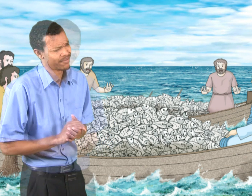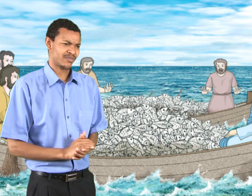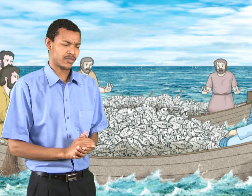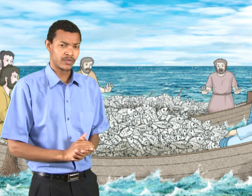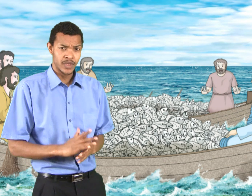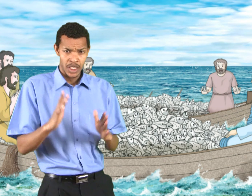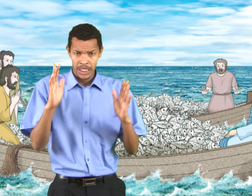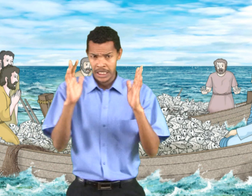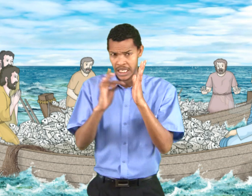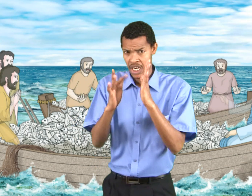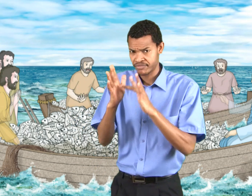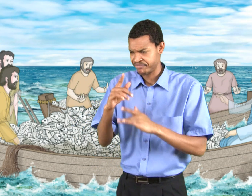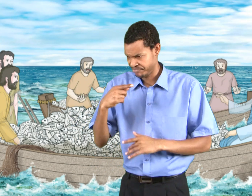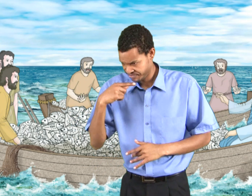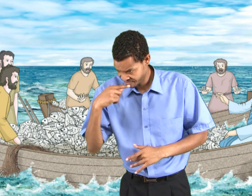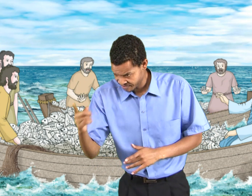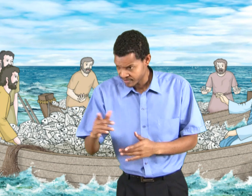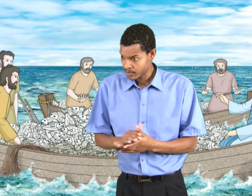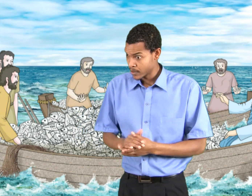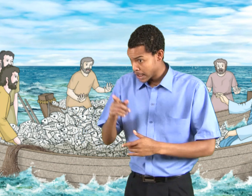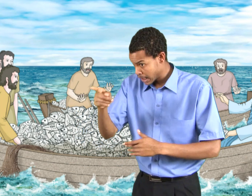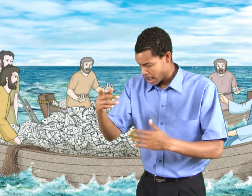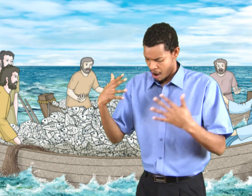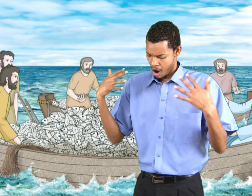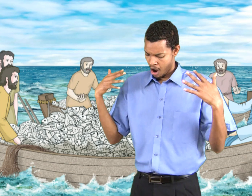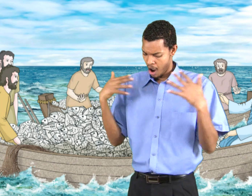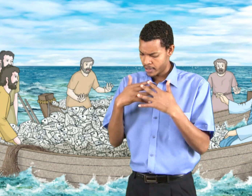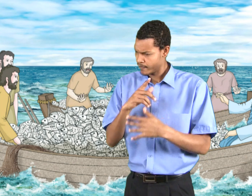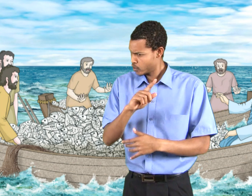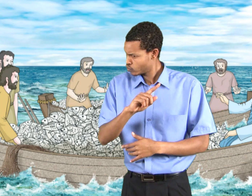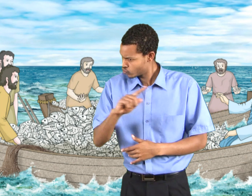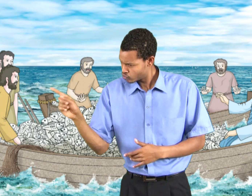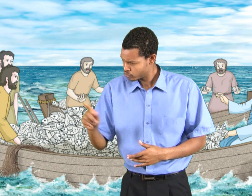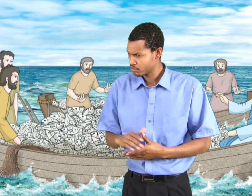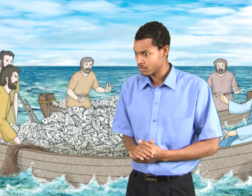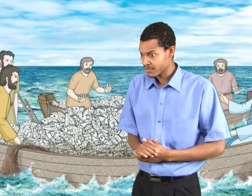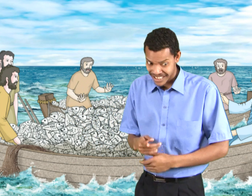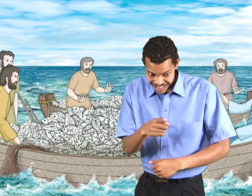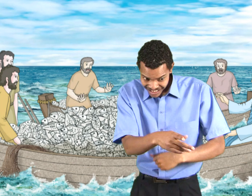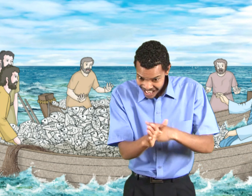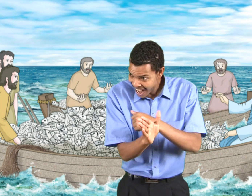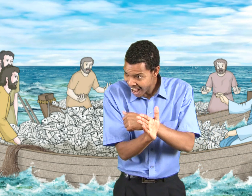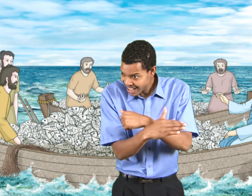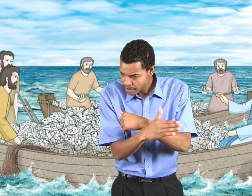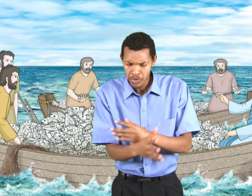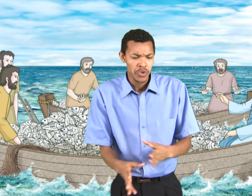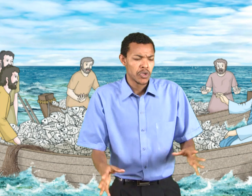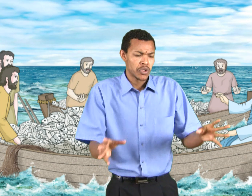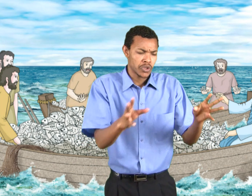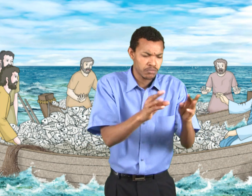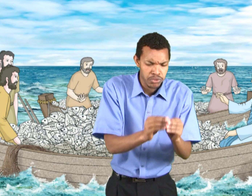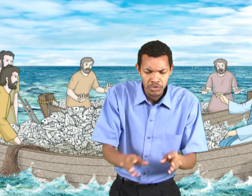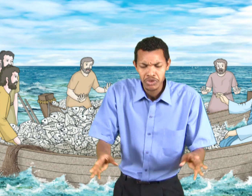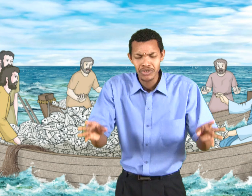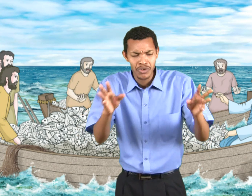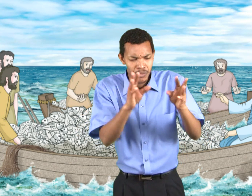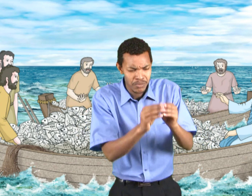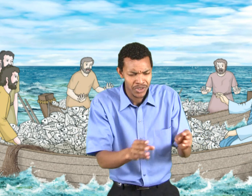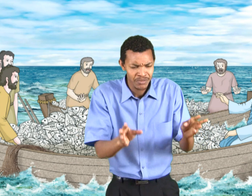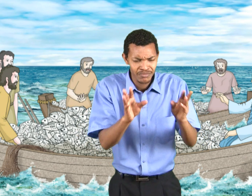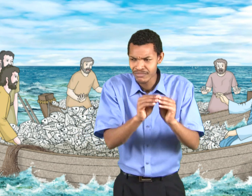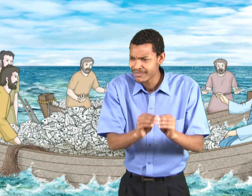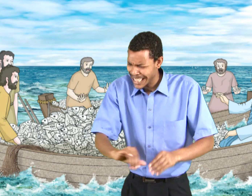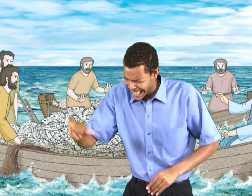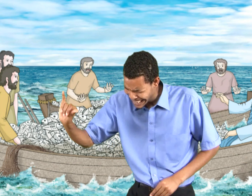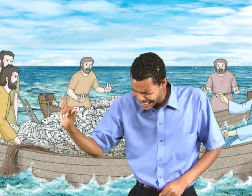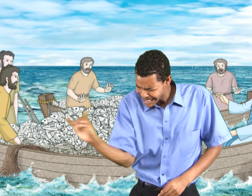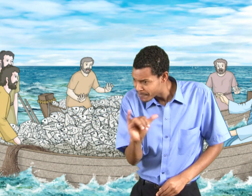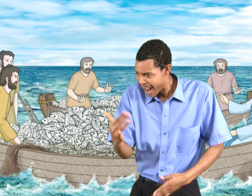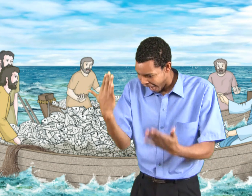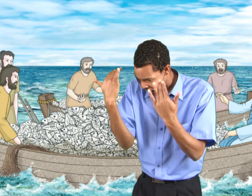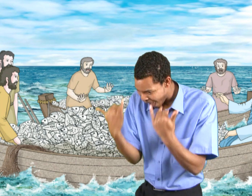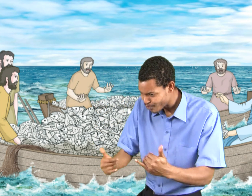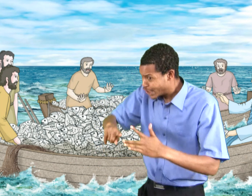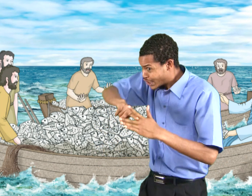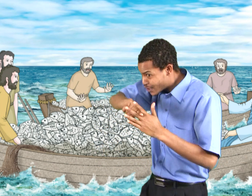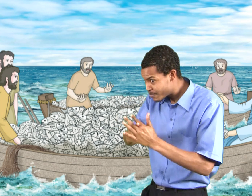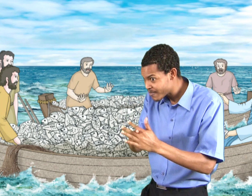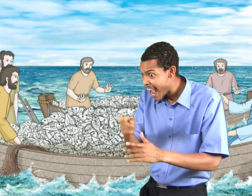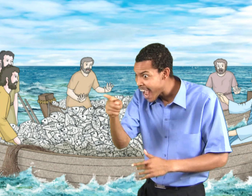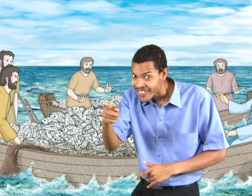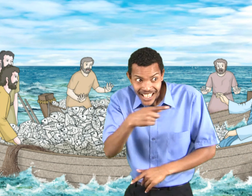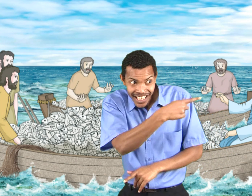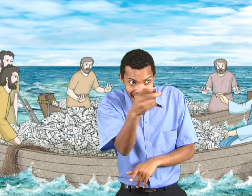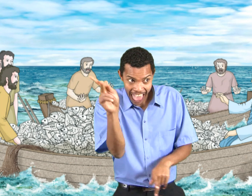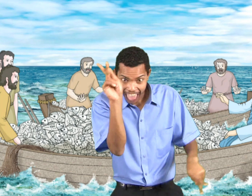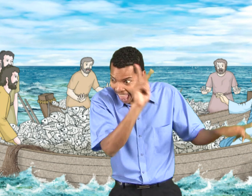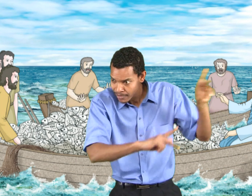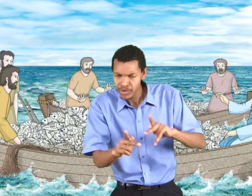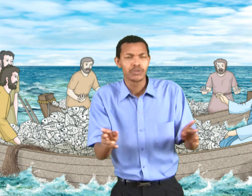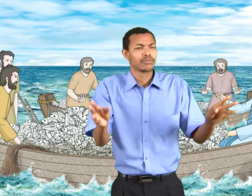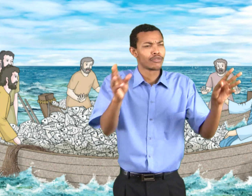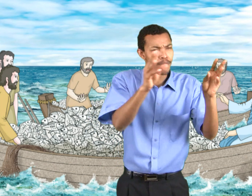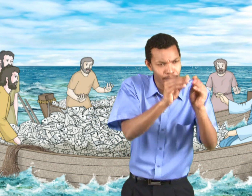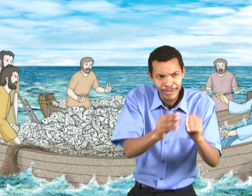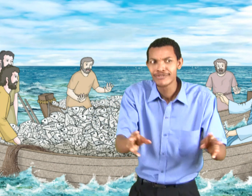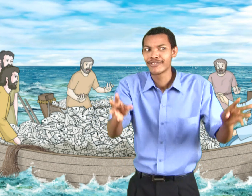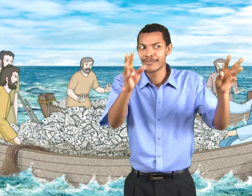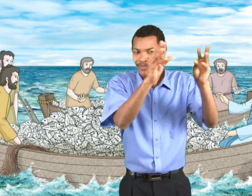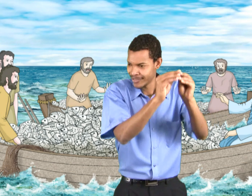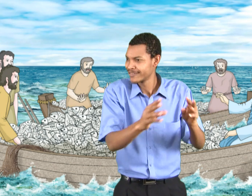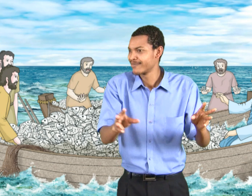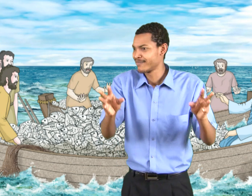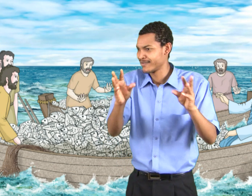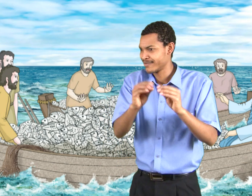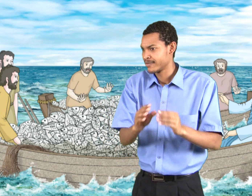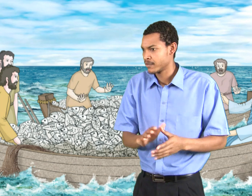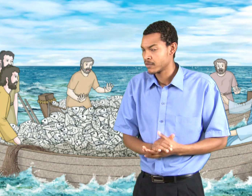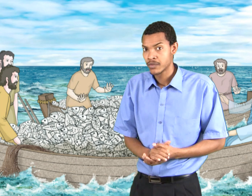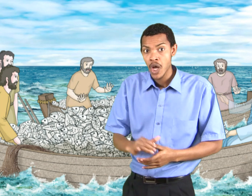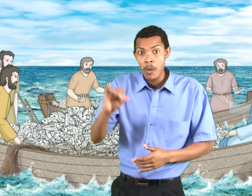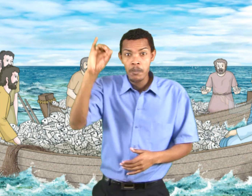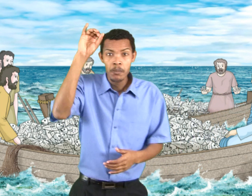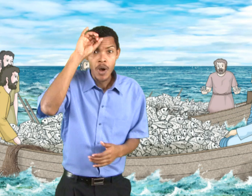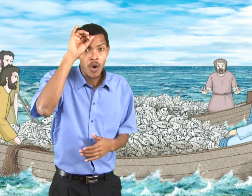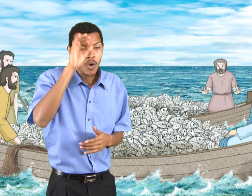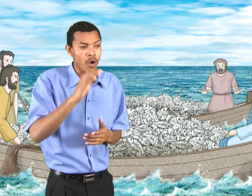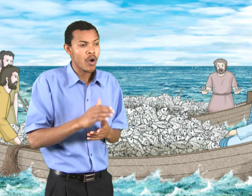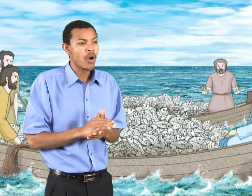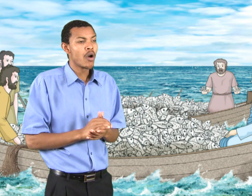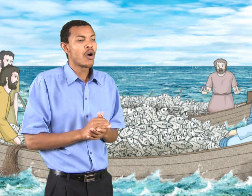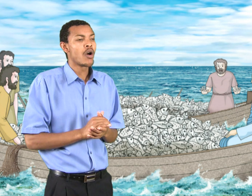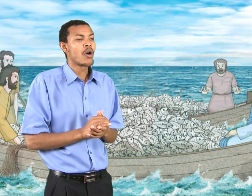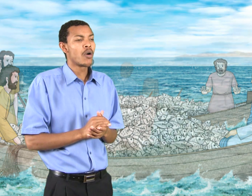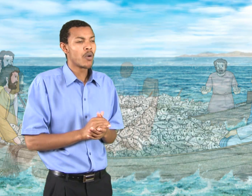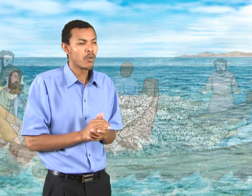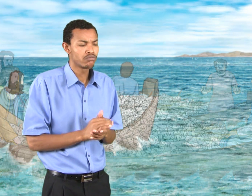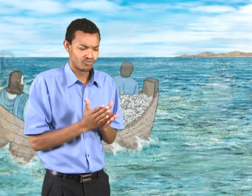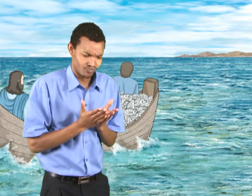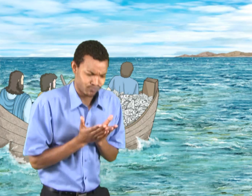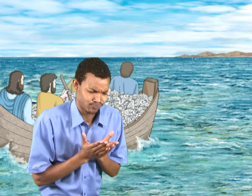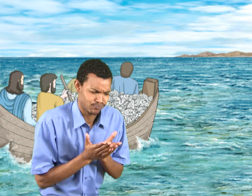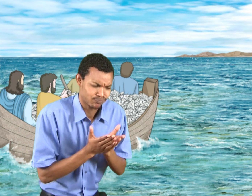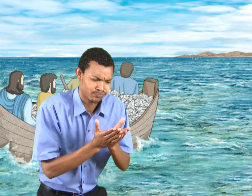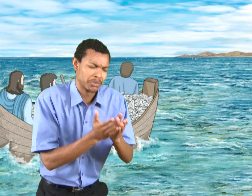“Do not be afraid,” Jesus said to Simon. “From now on you will catch men.”